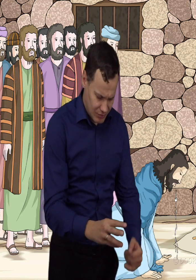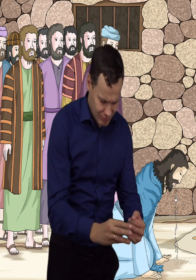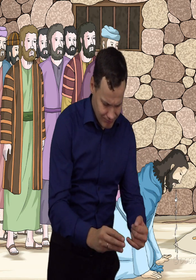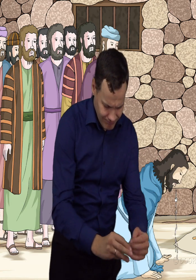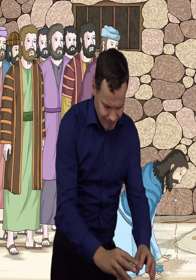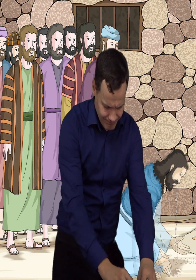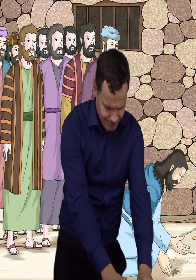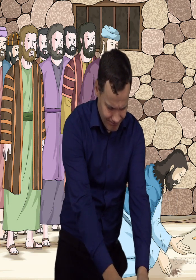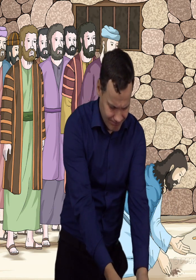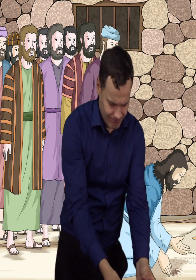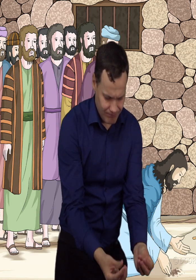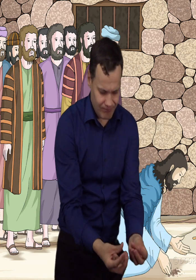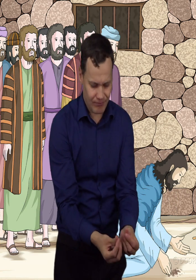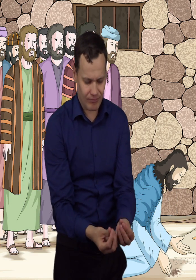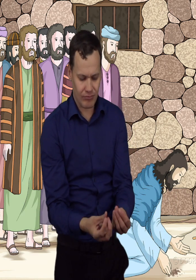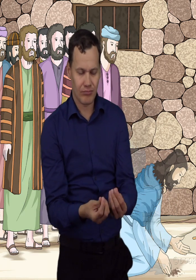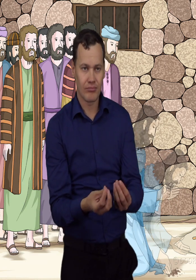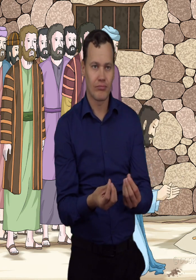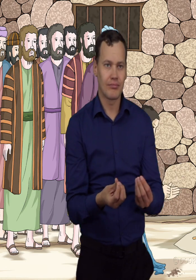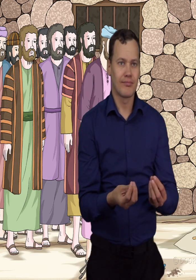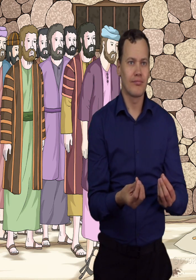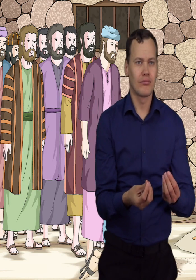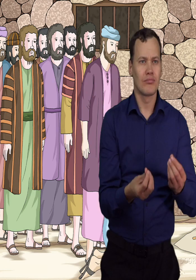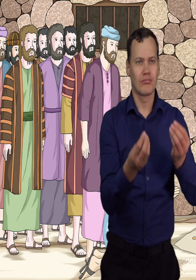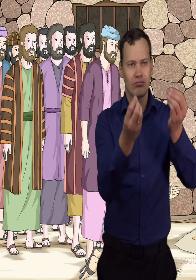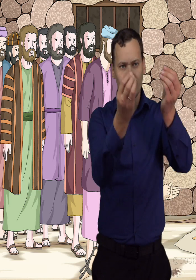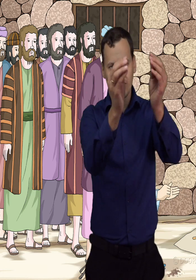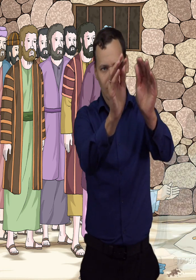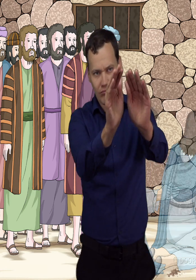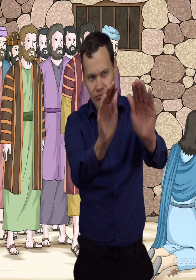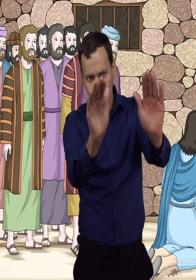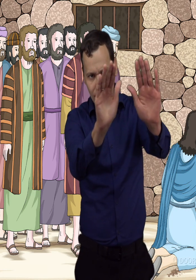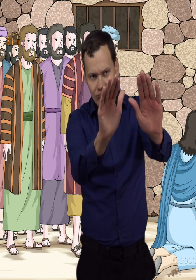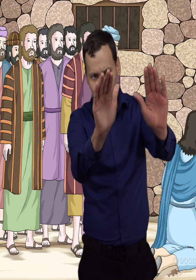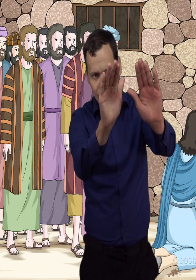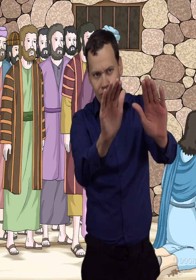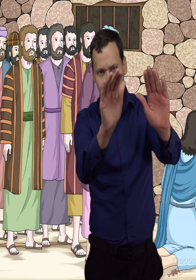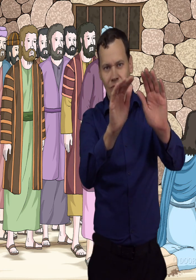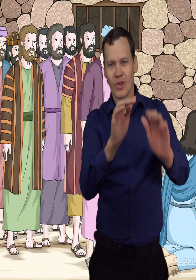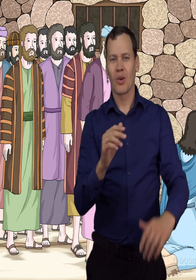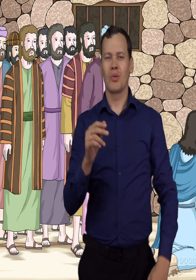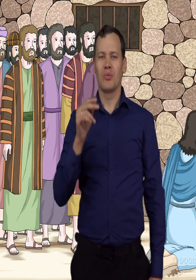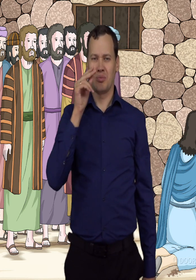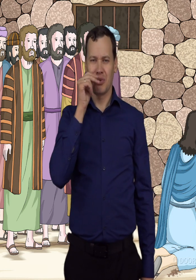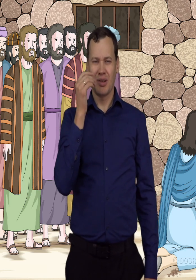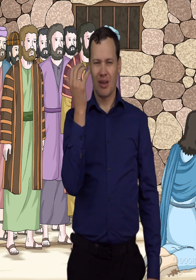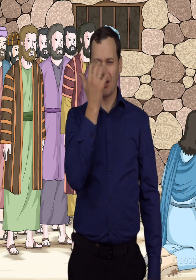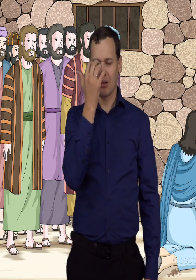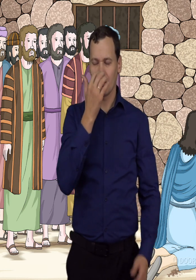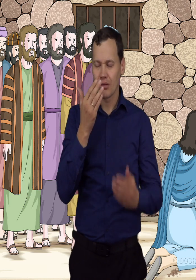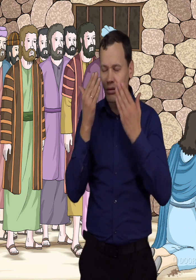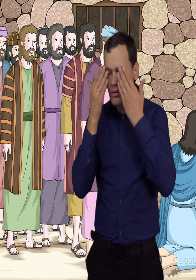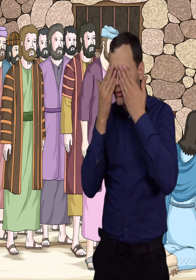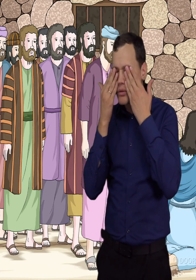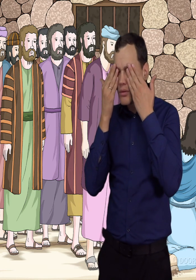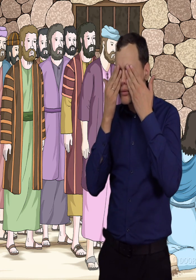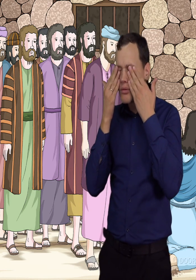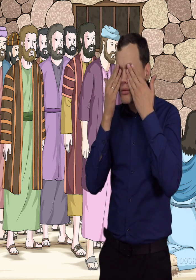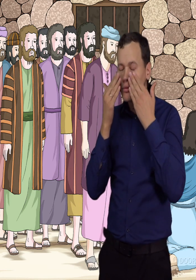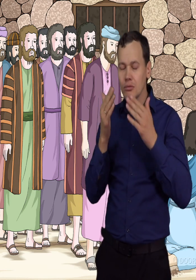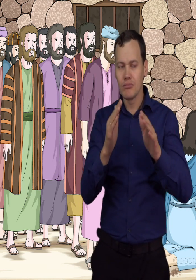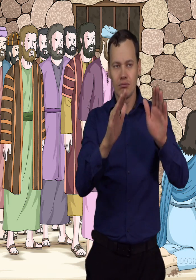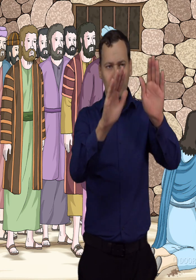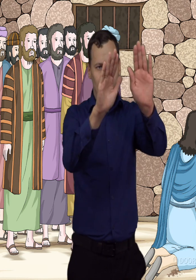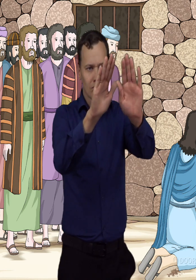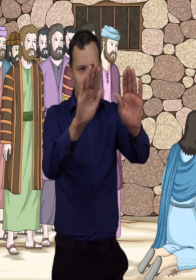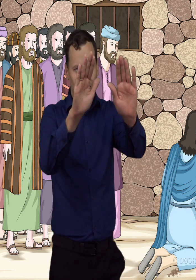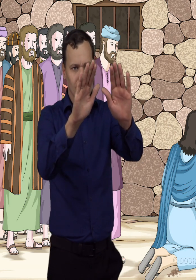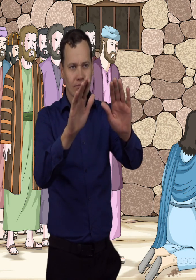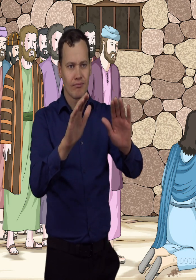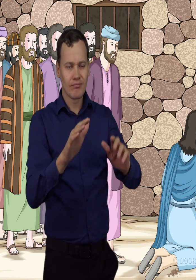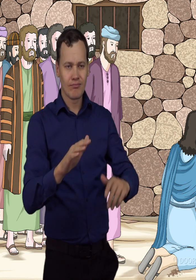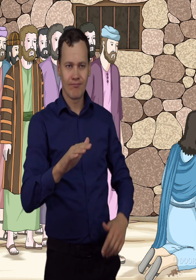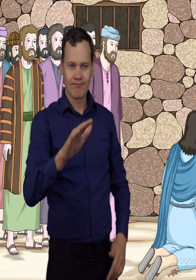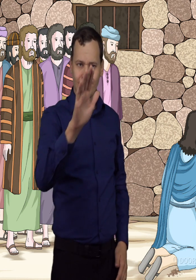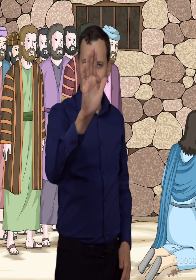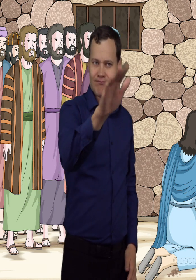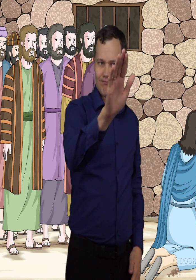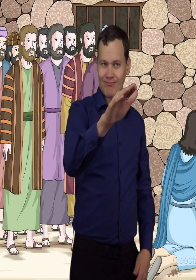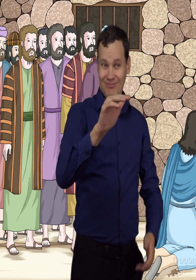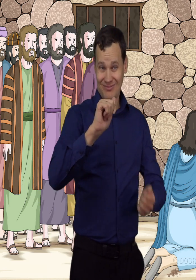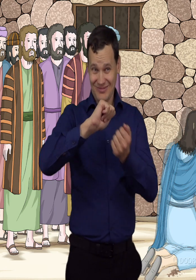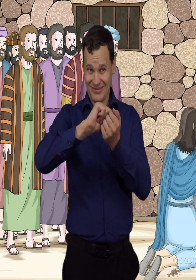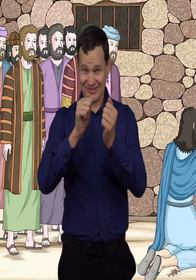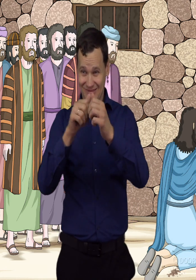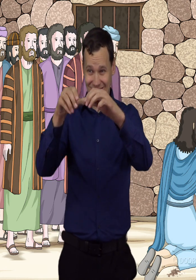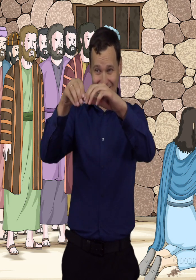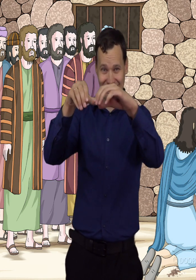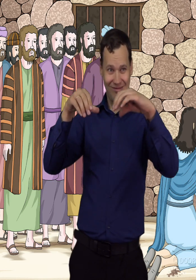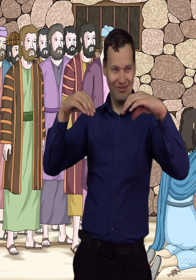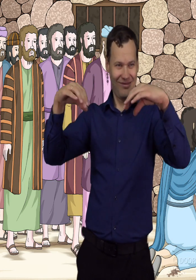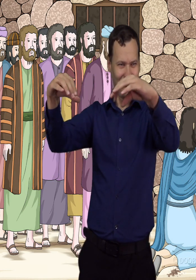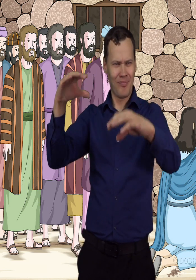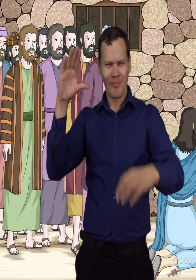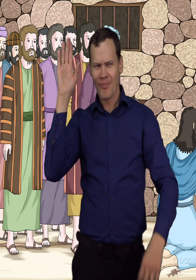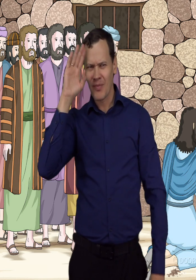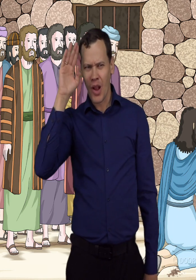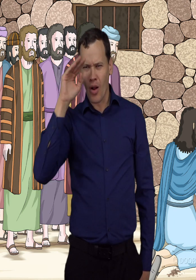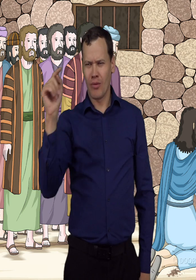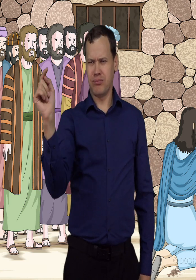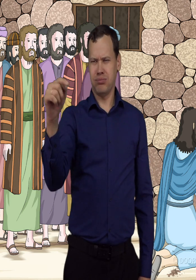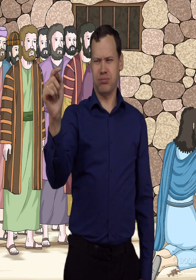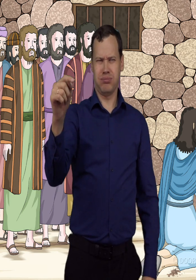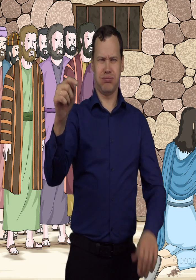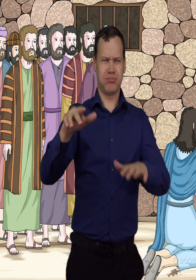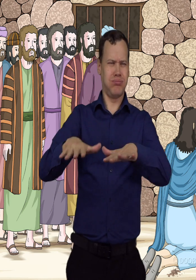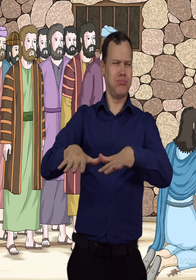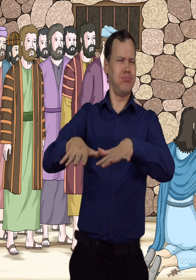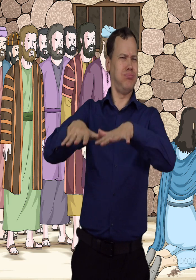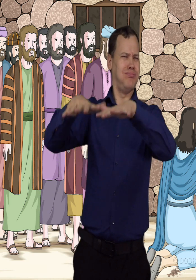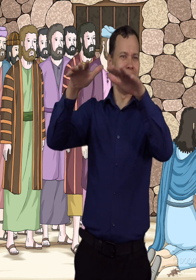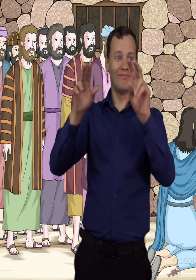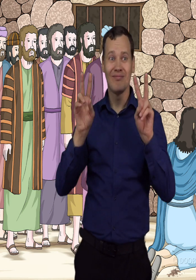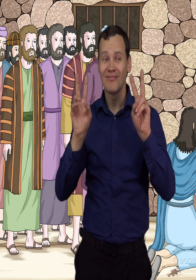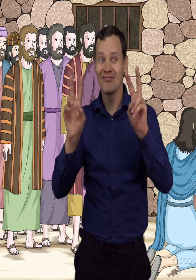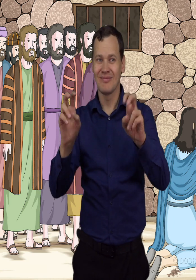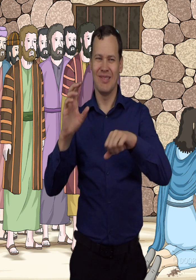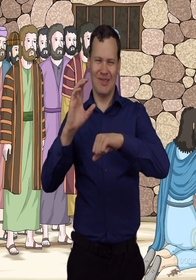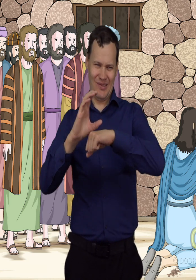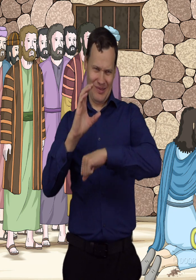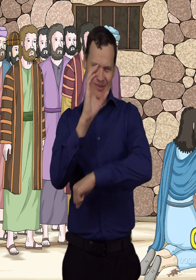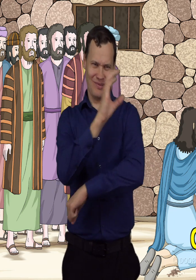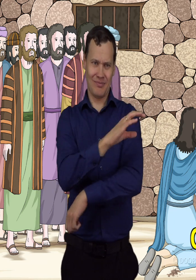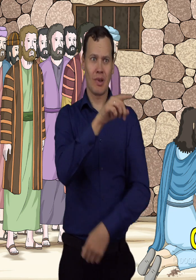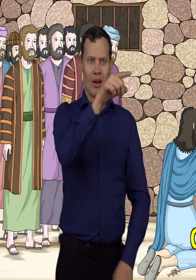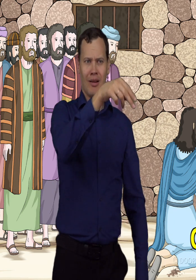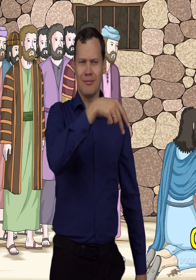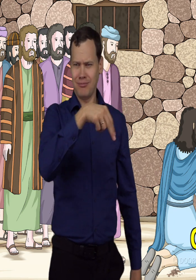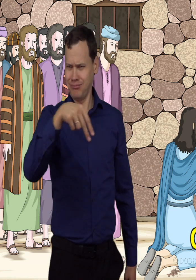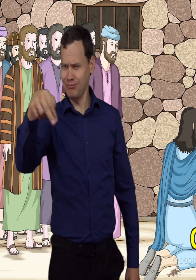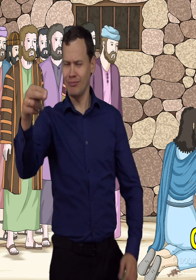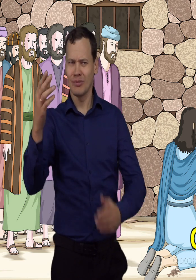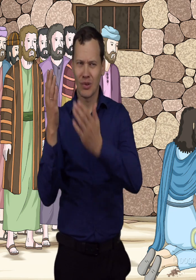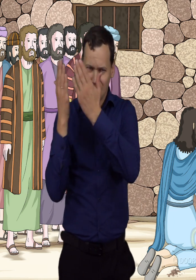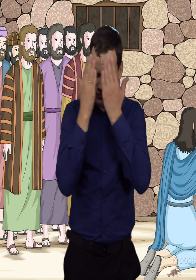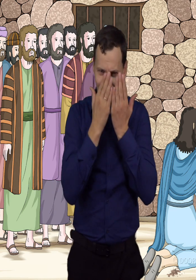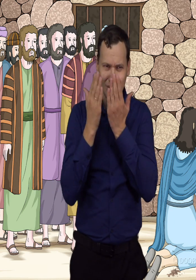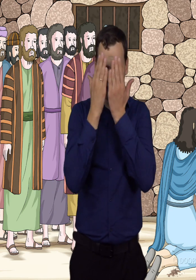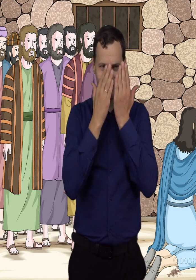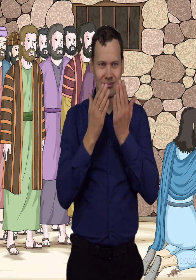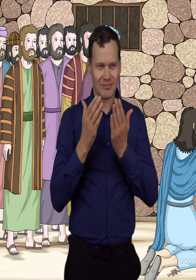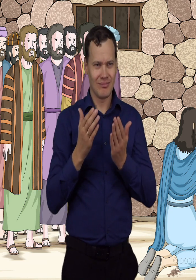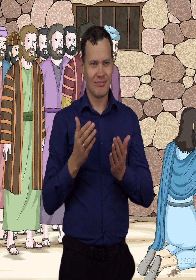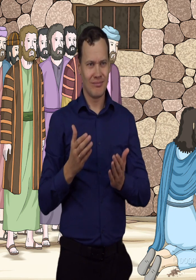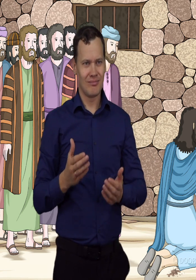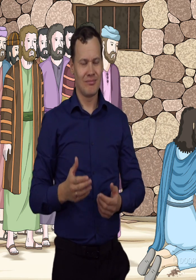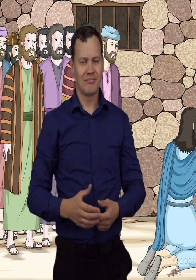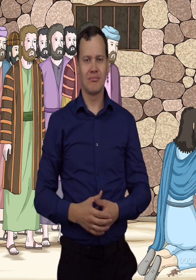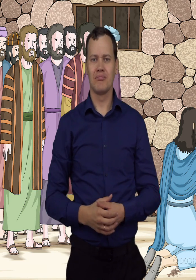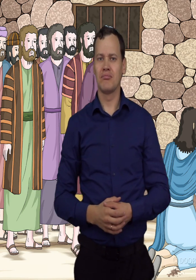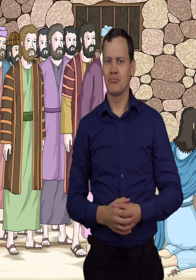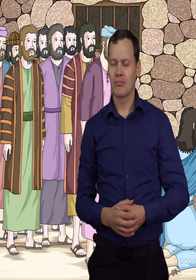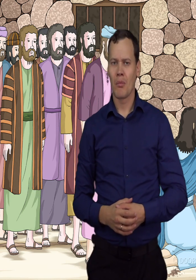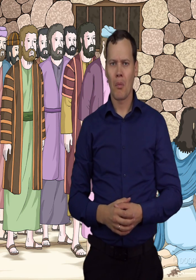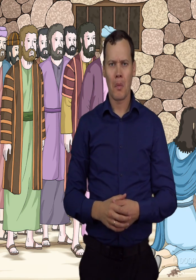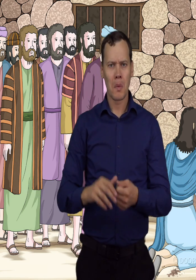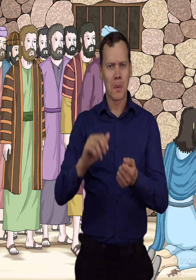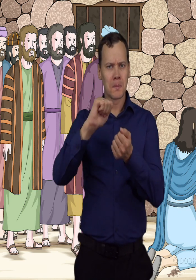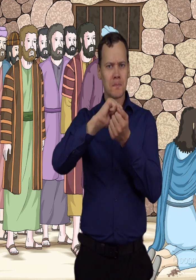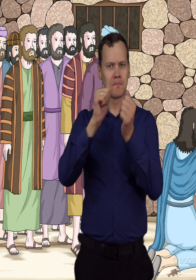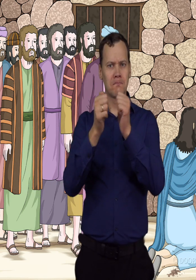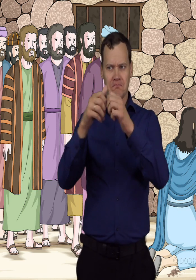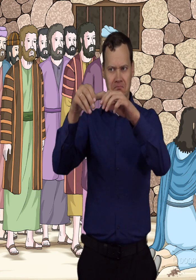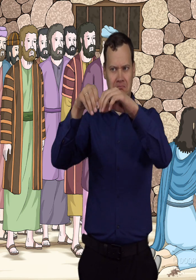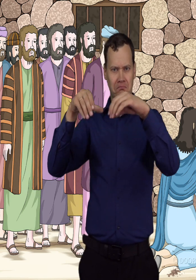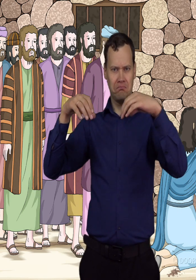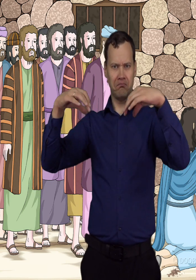When Jesus had said this, He spit on the ground, made some mud, and applied it to the man’s eyes.